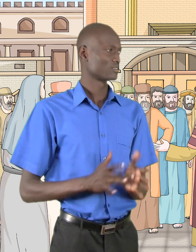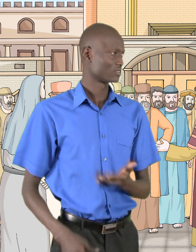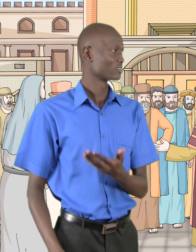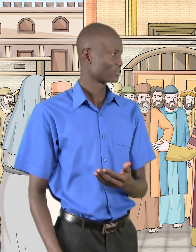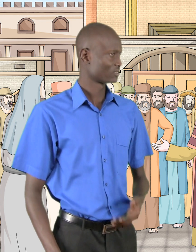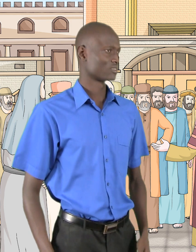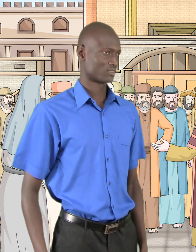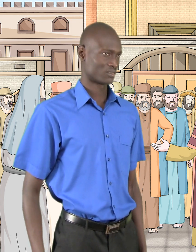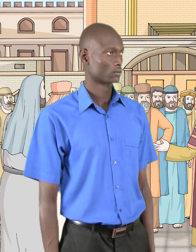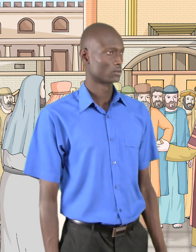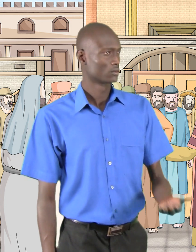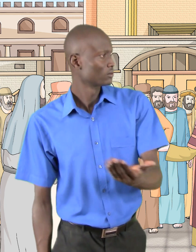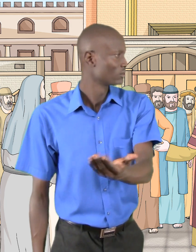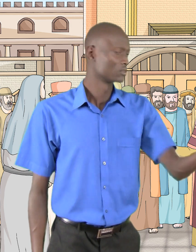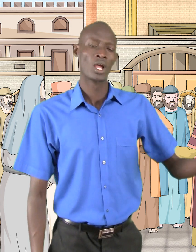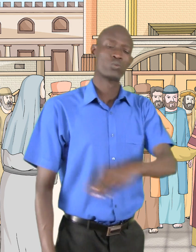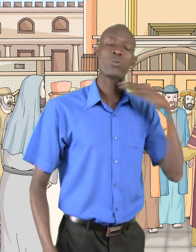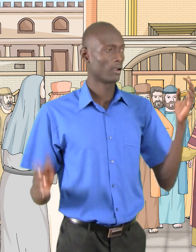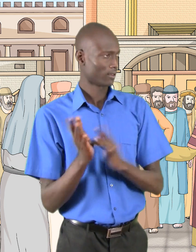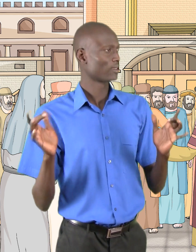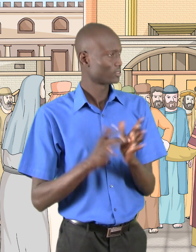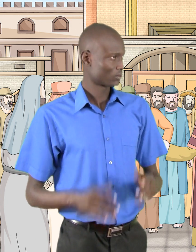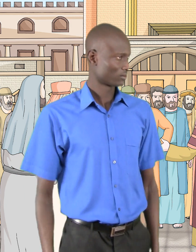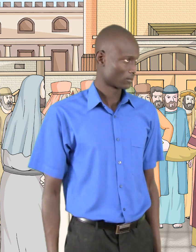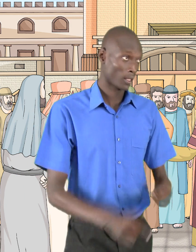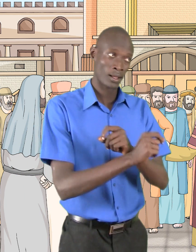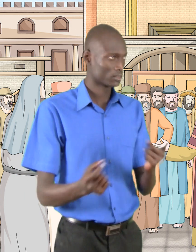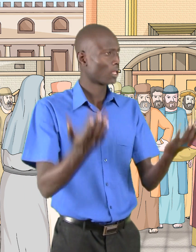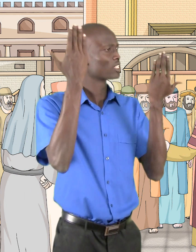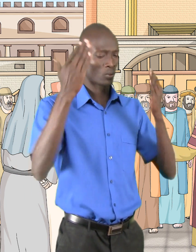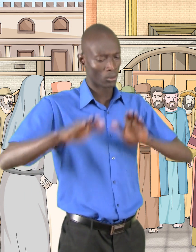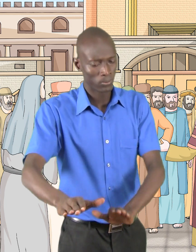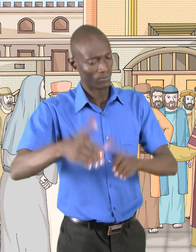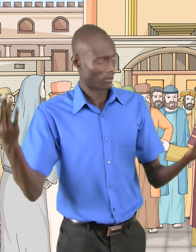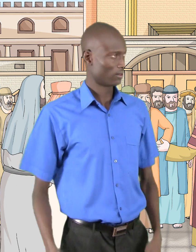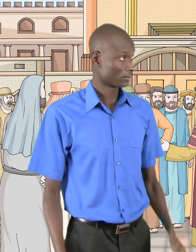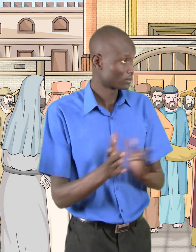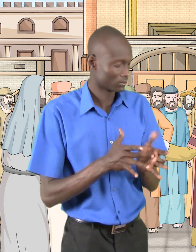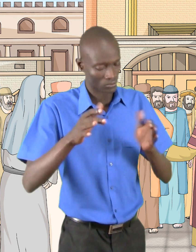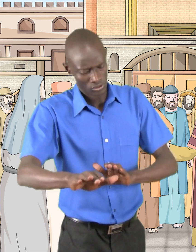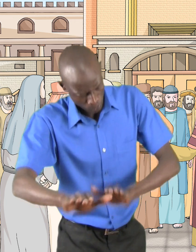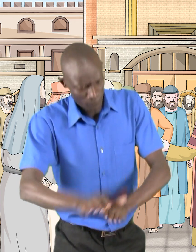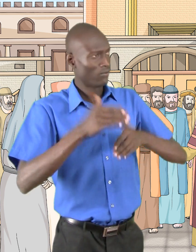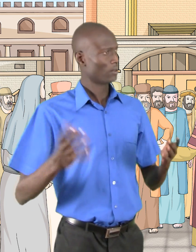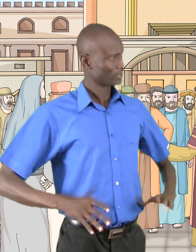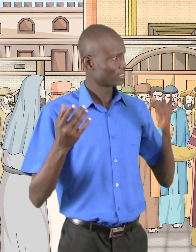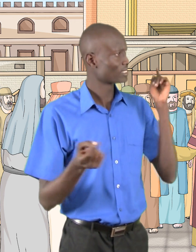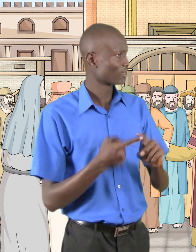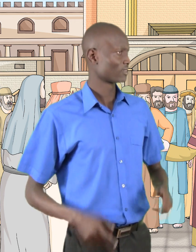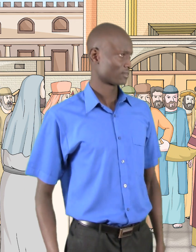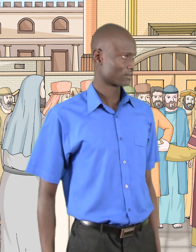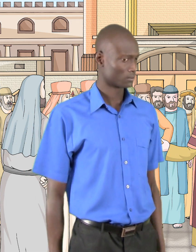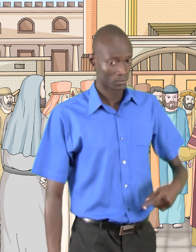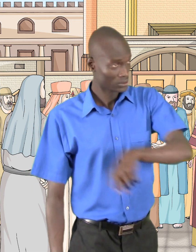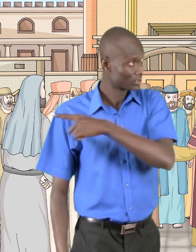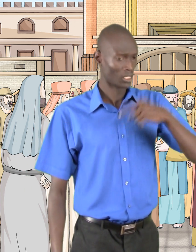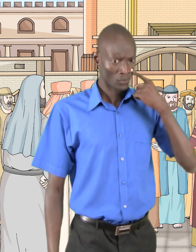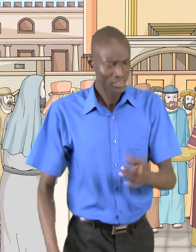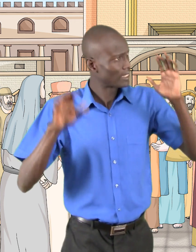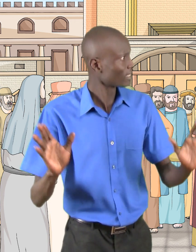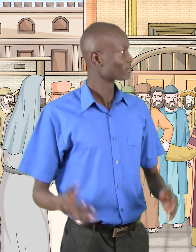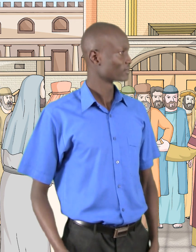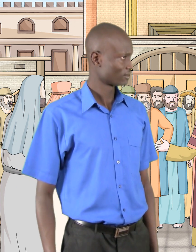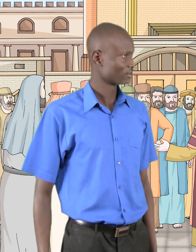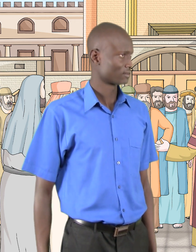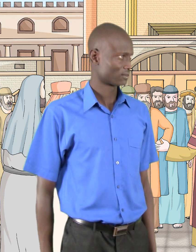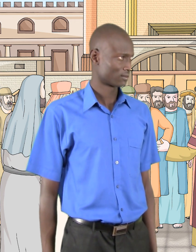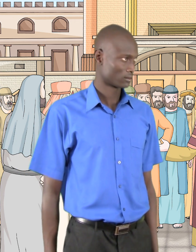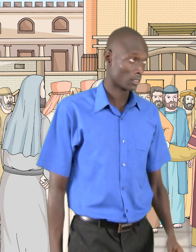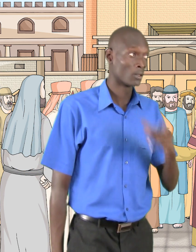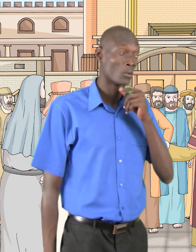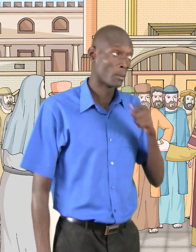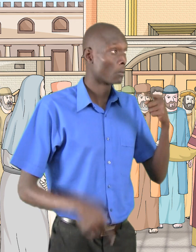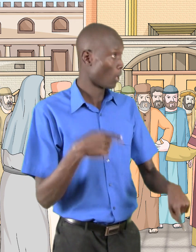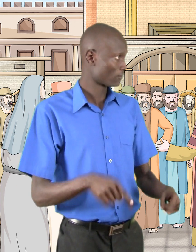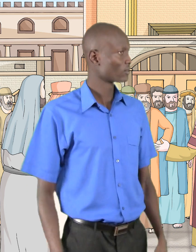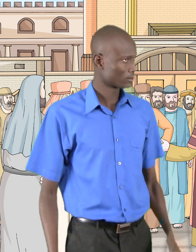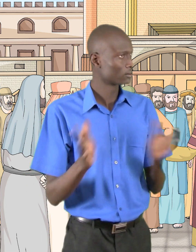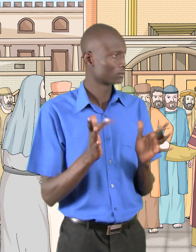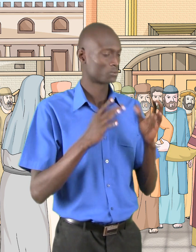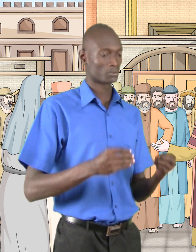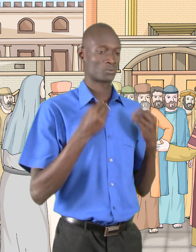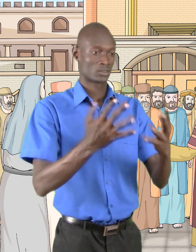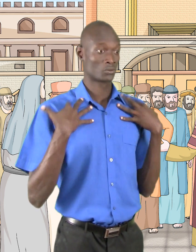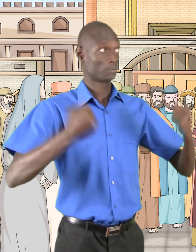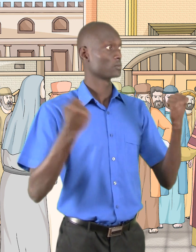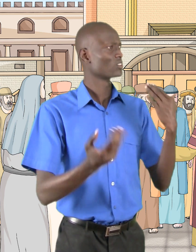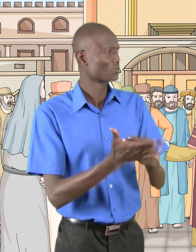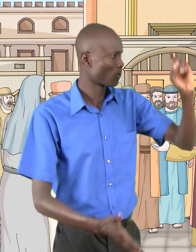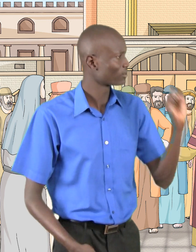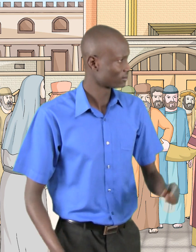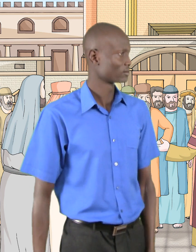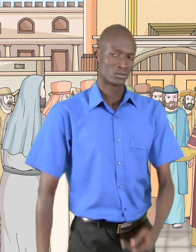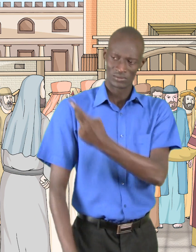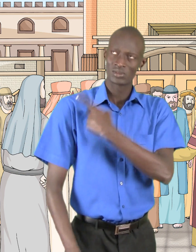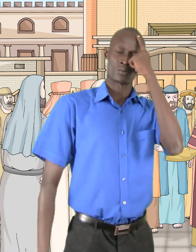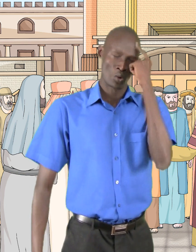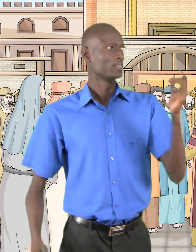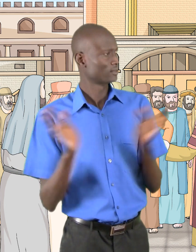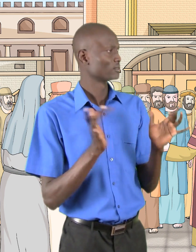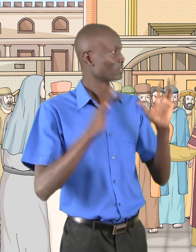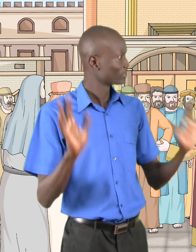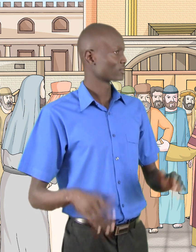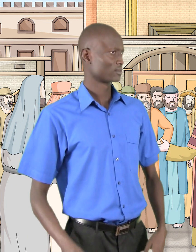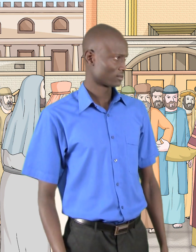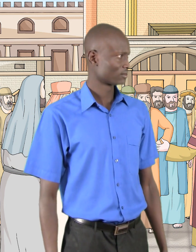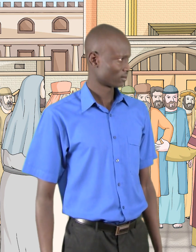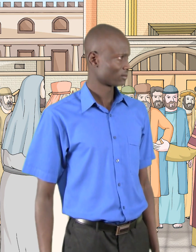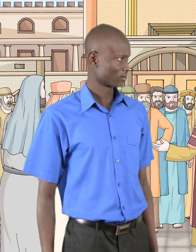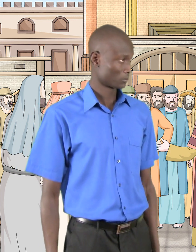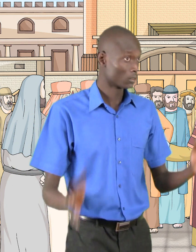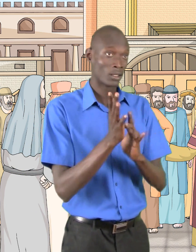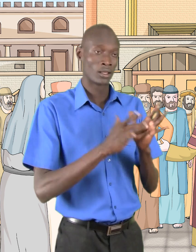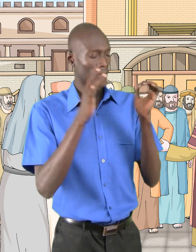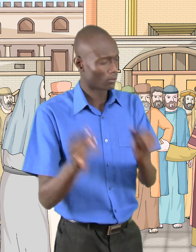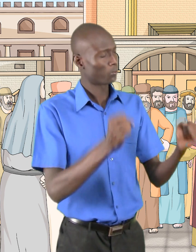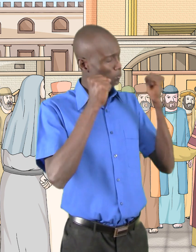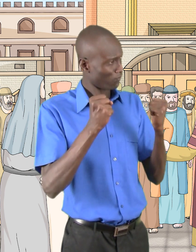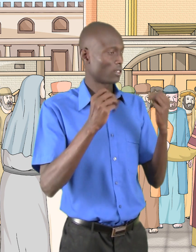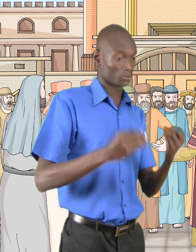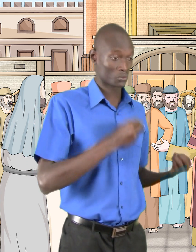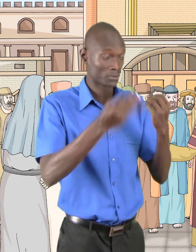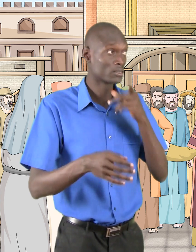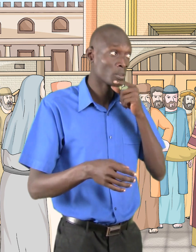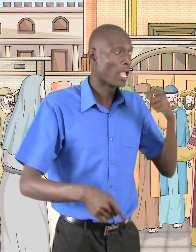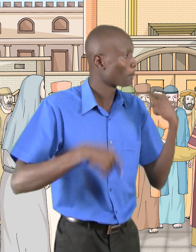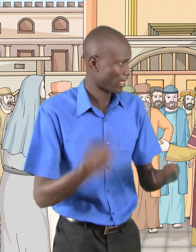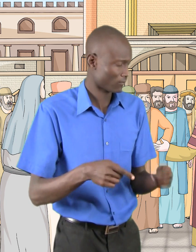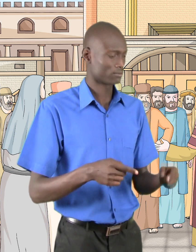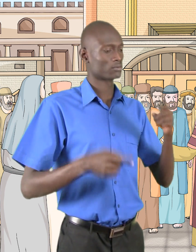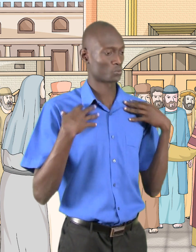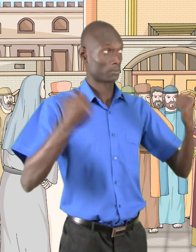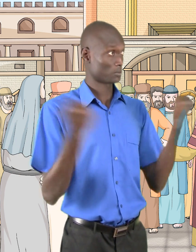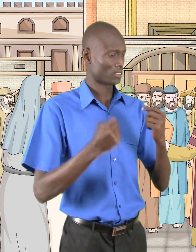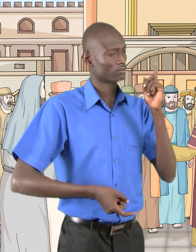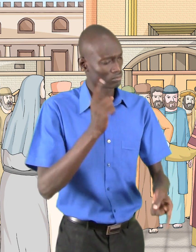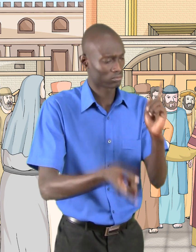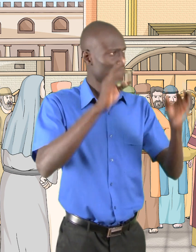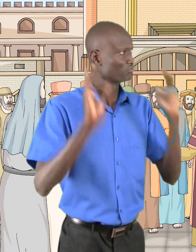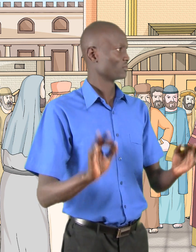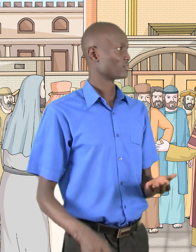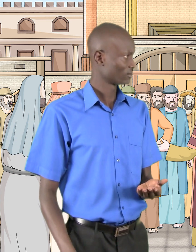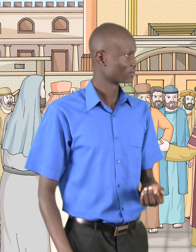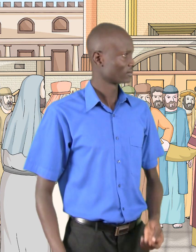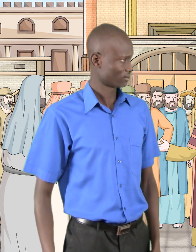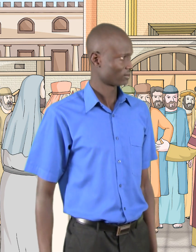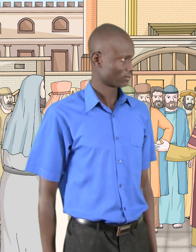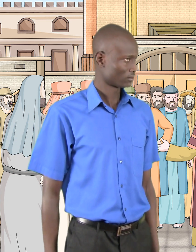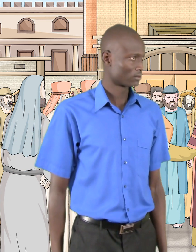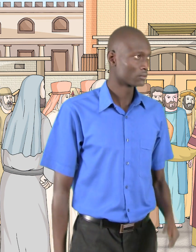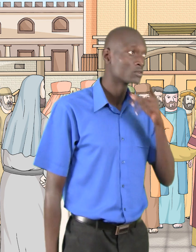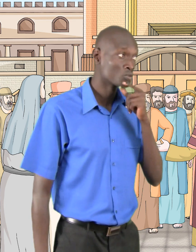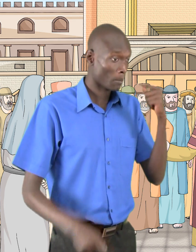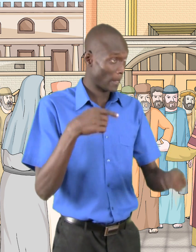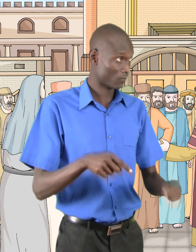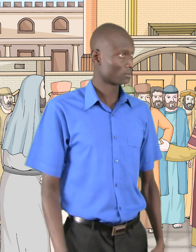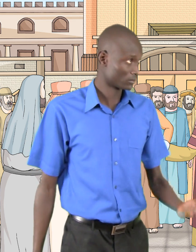By faith in the name of Jesus, this man whom you see and know has been made strong.